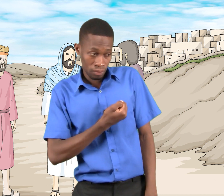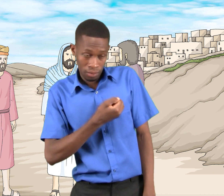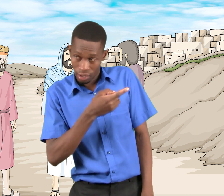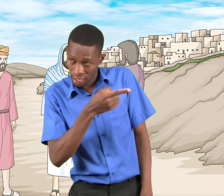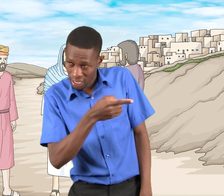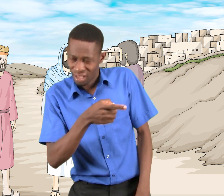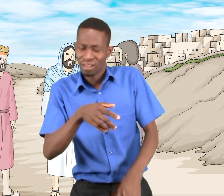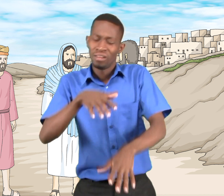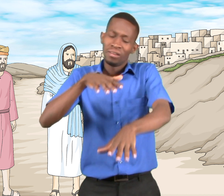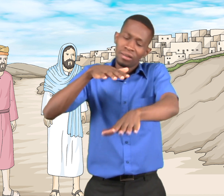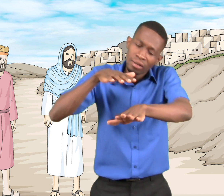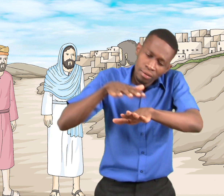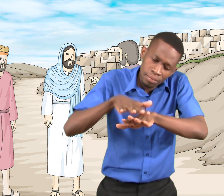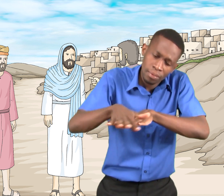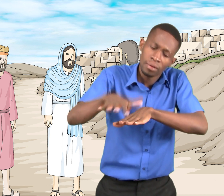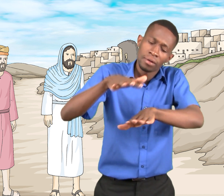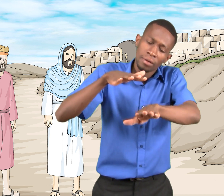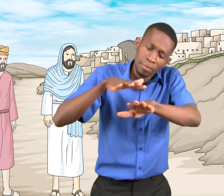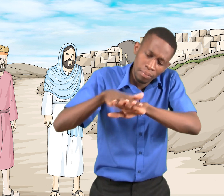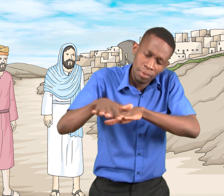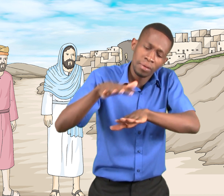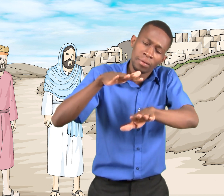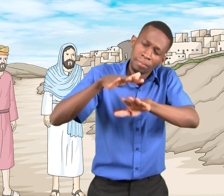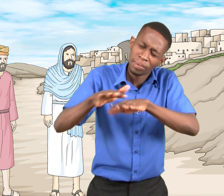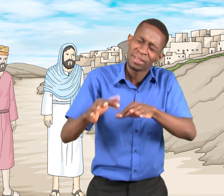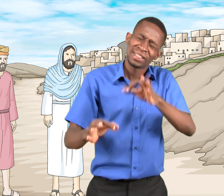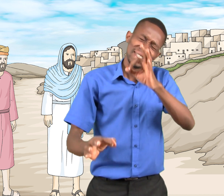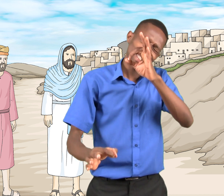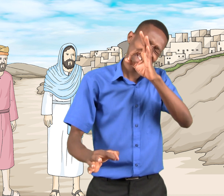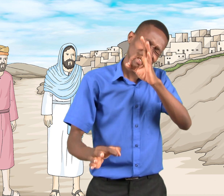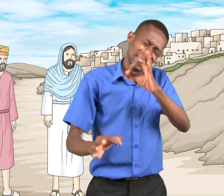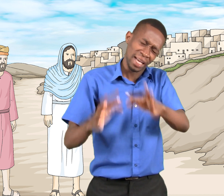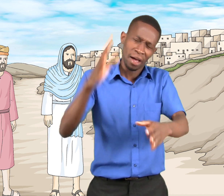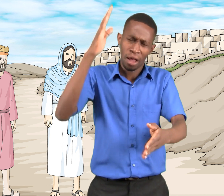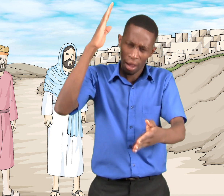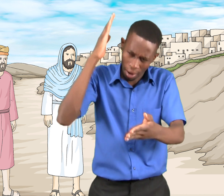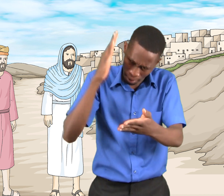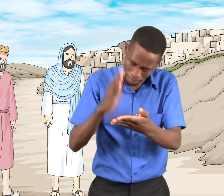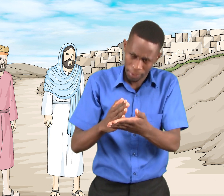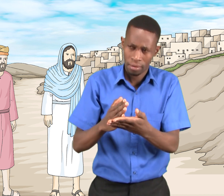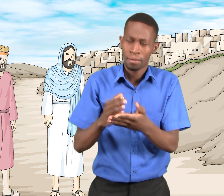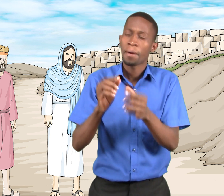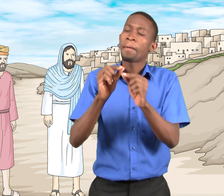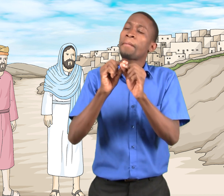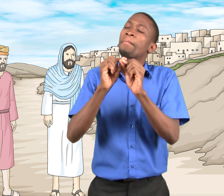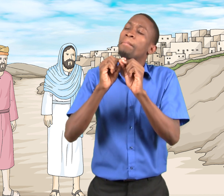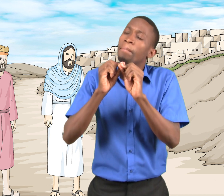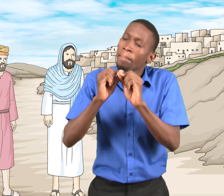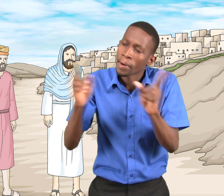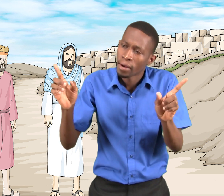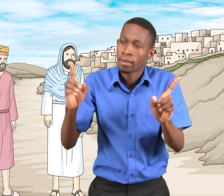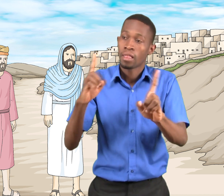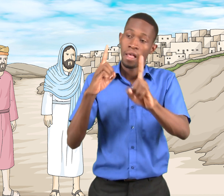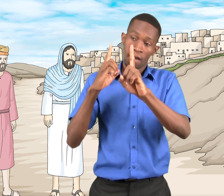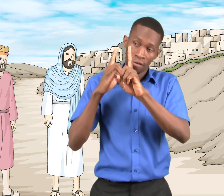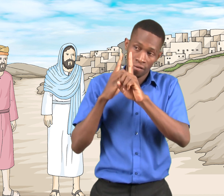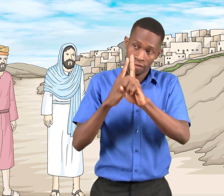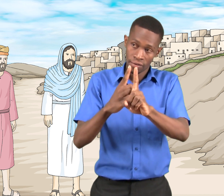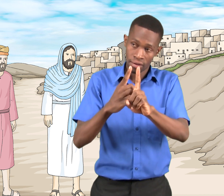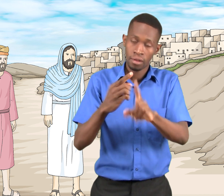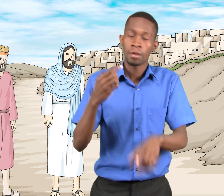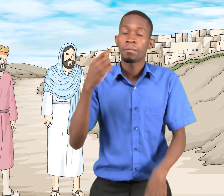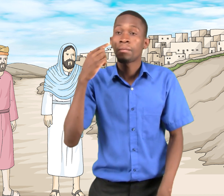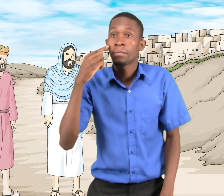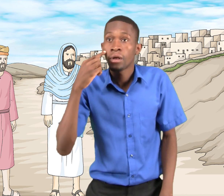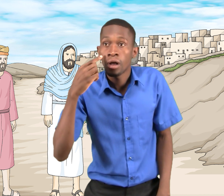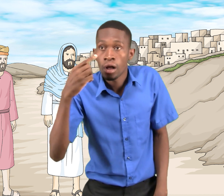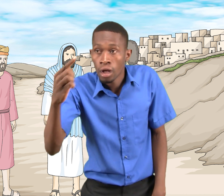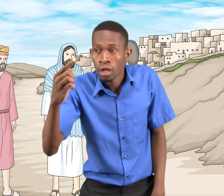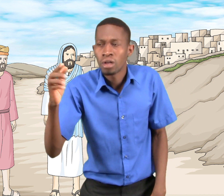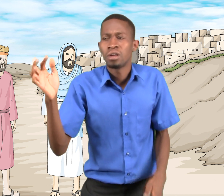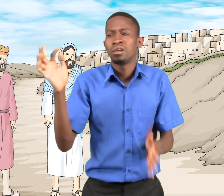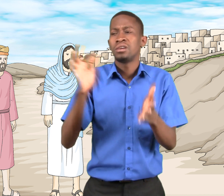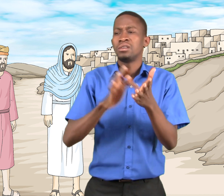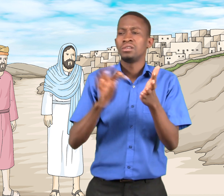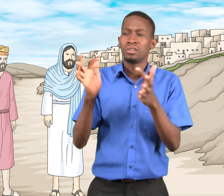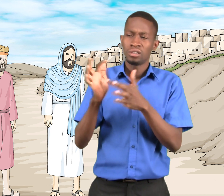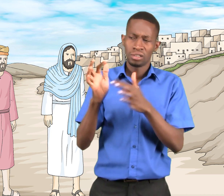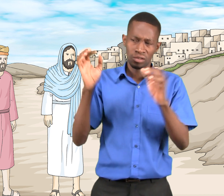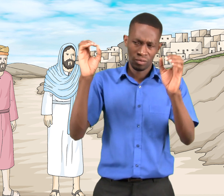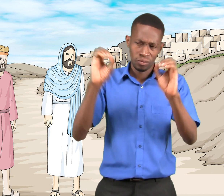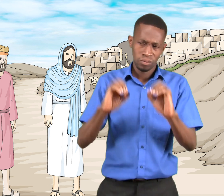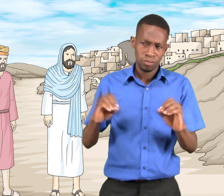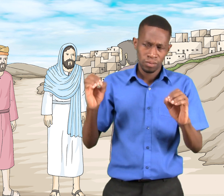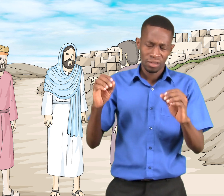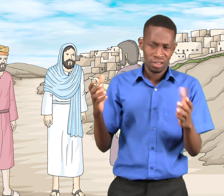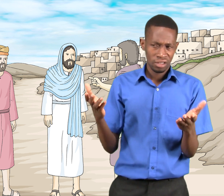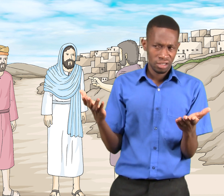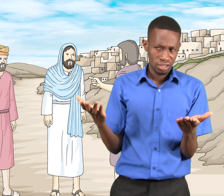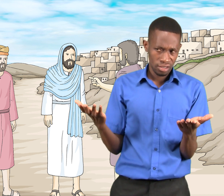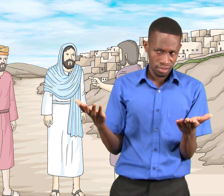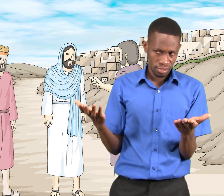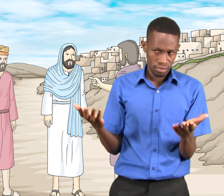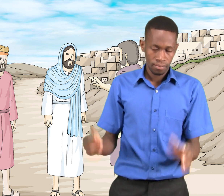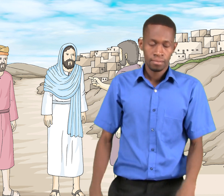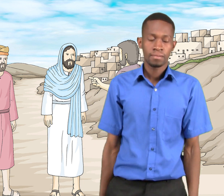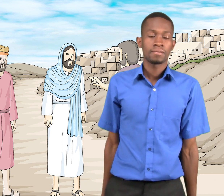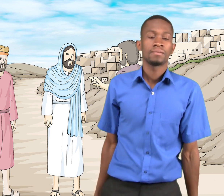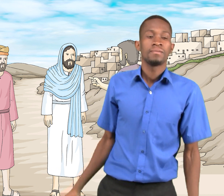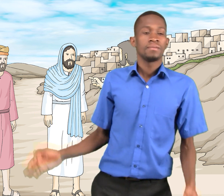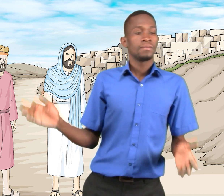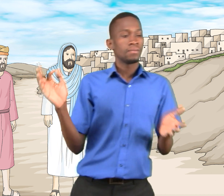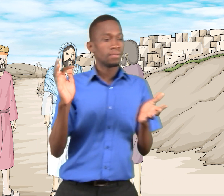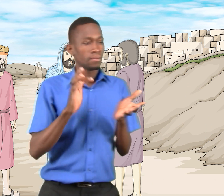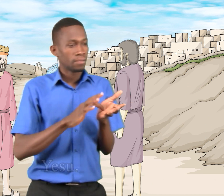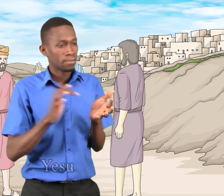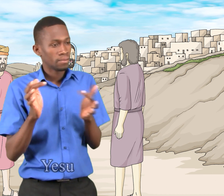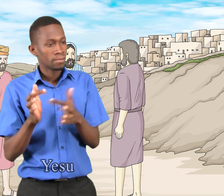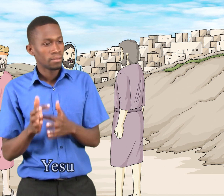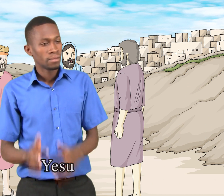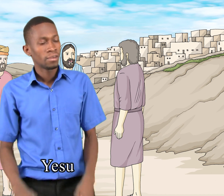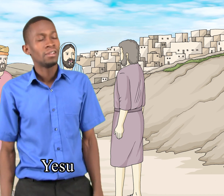But Him they did not see.”